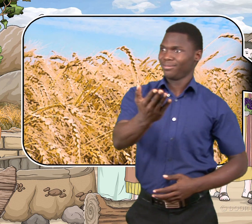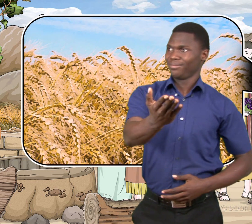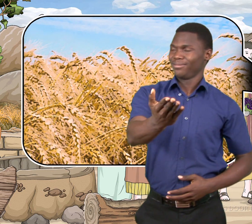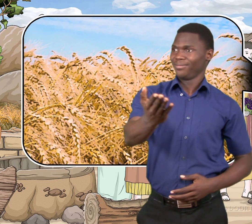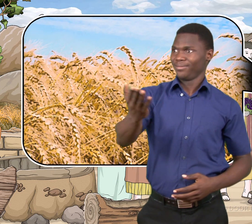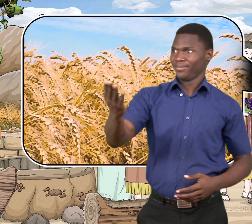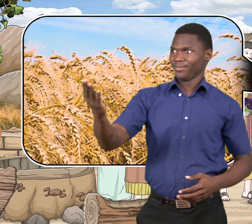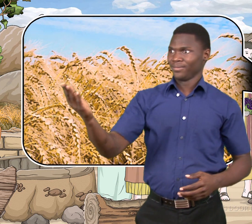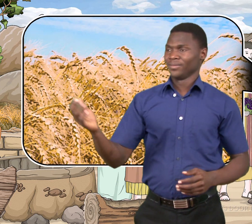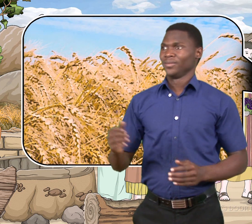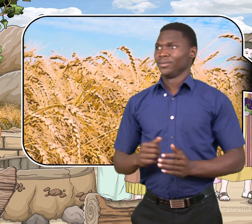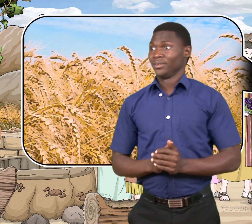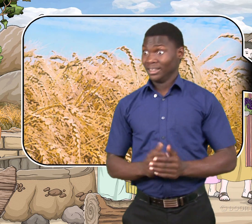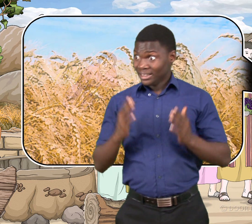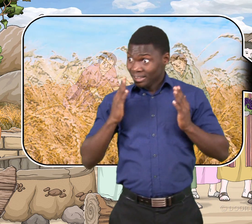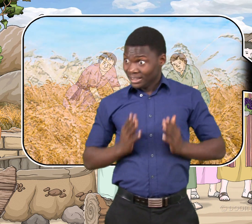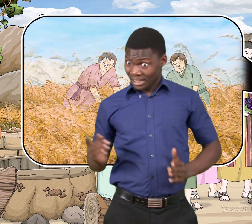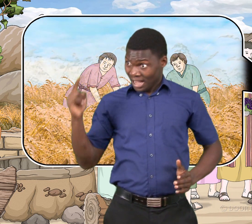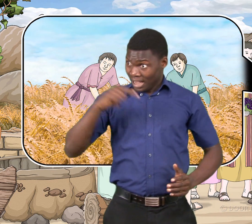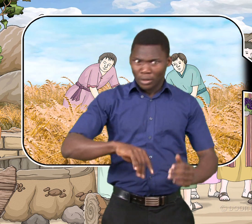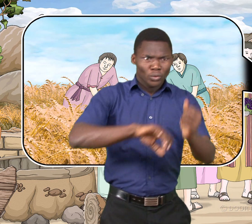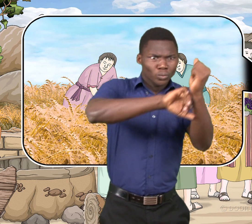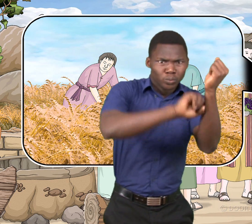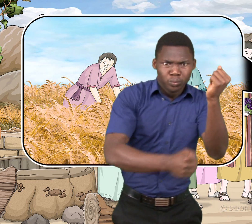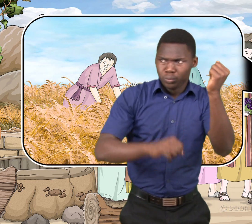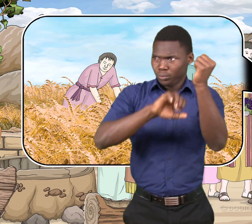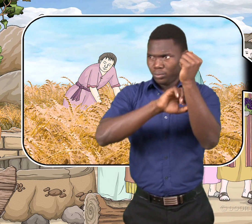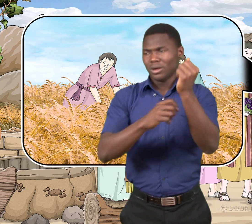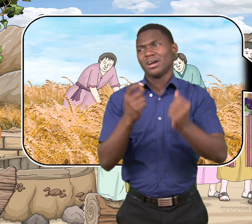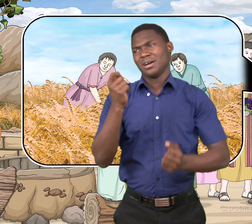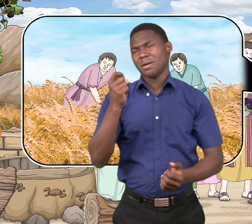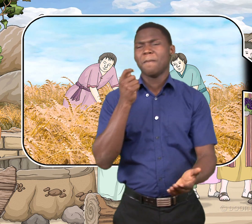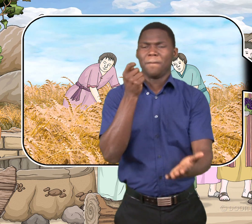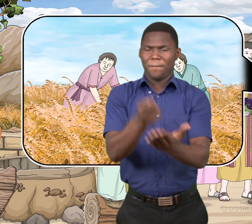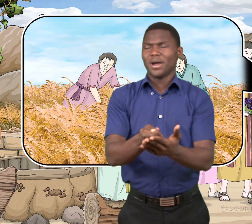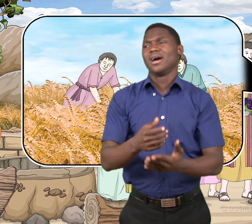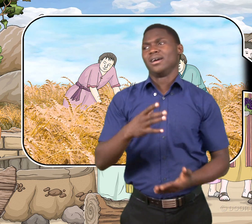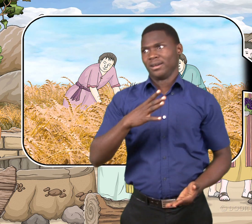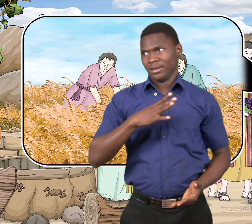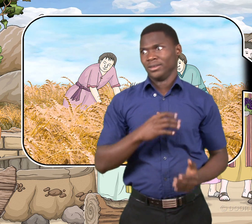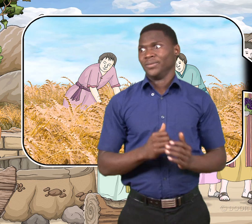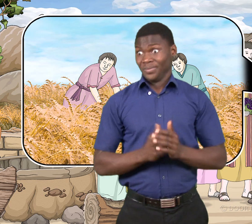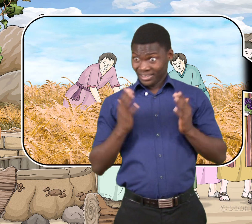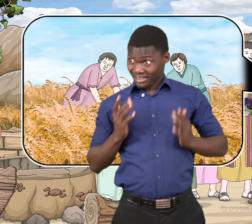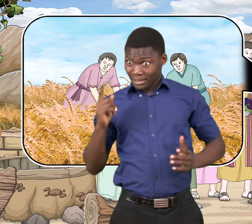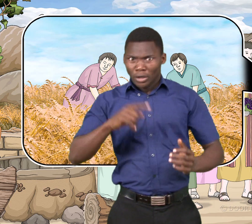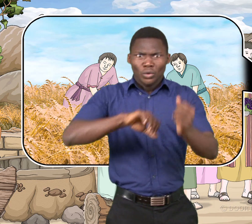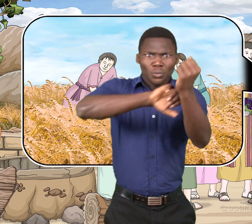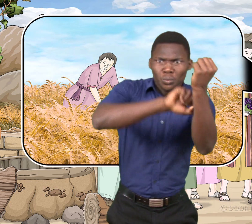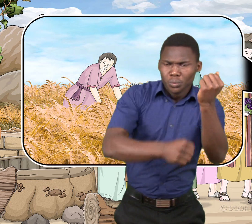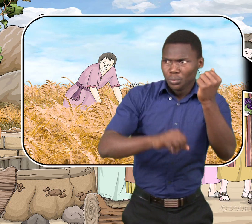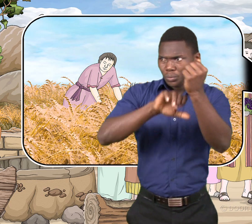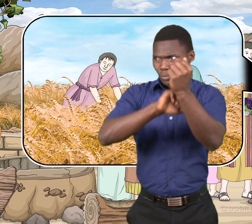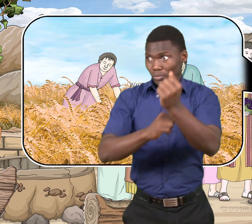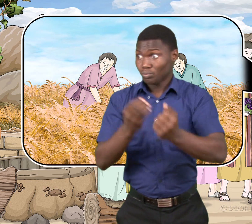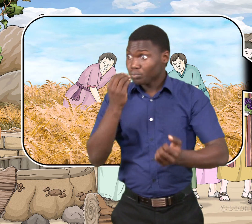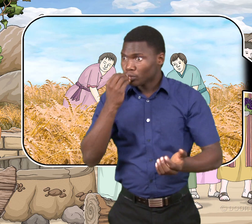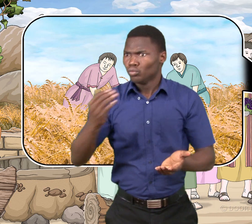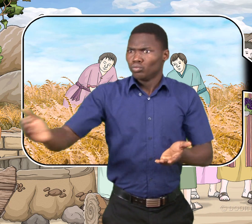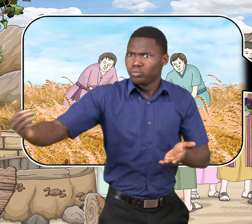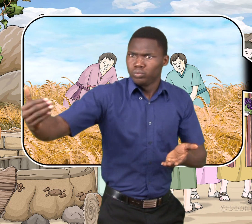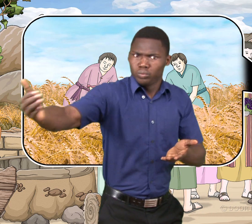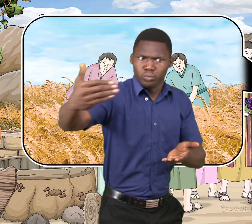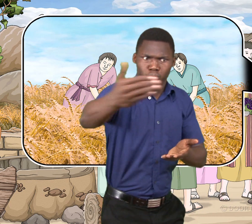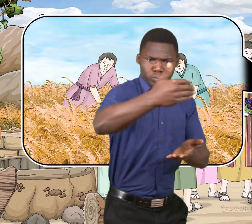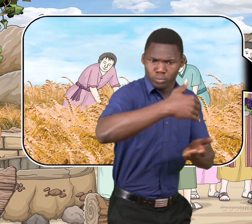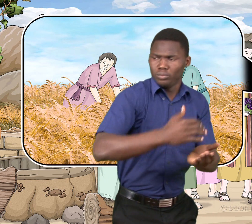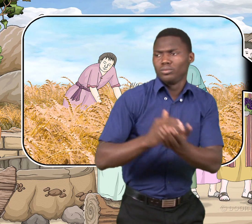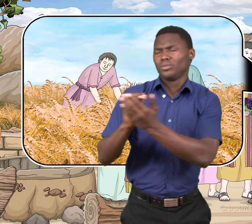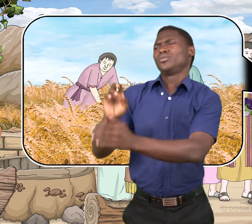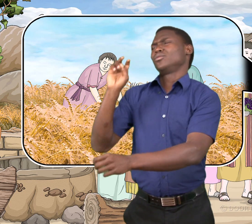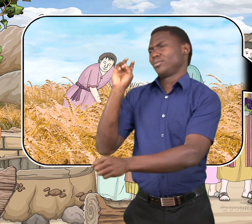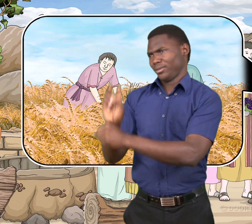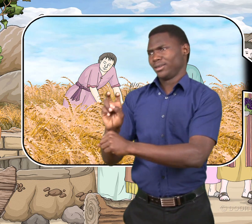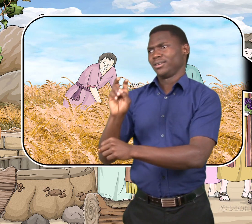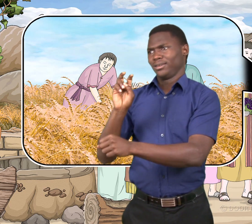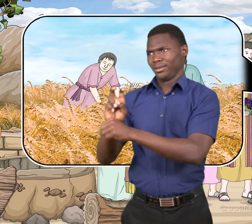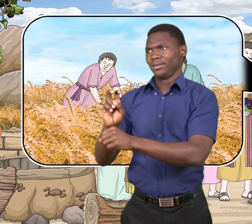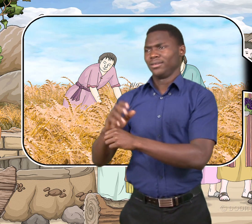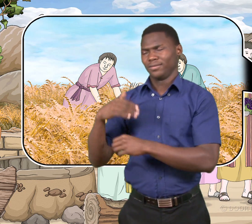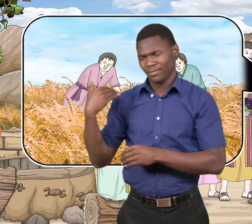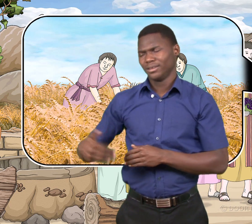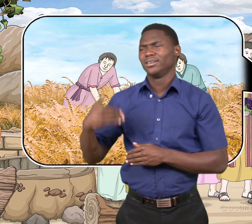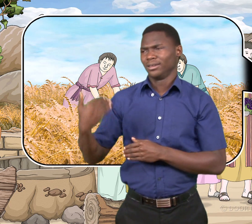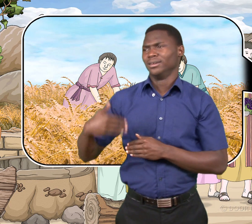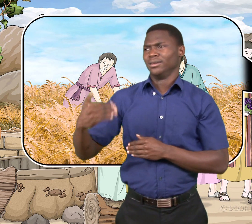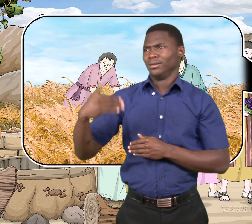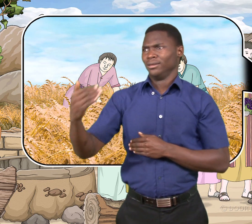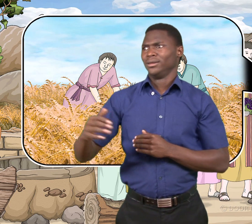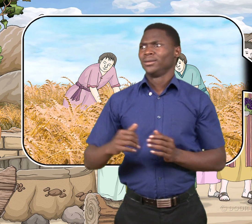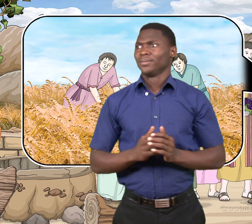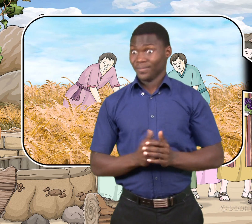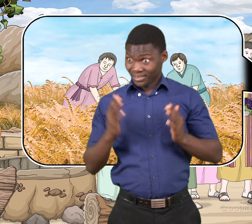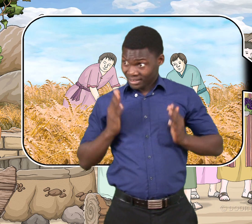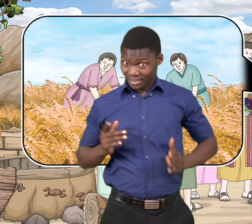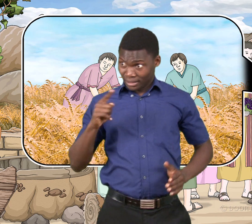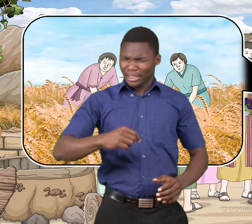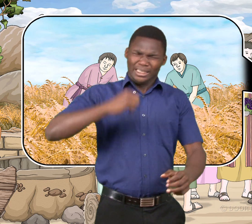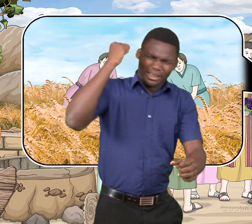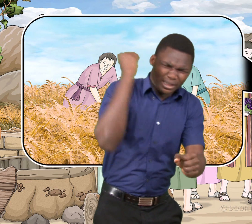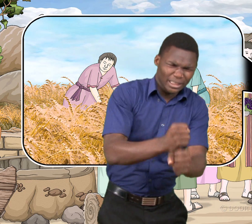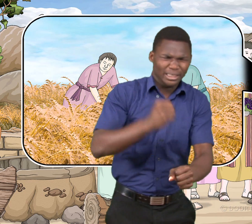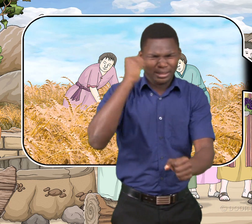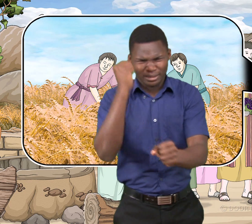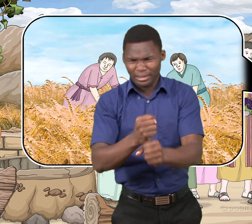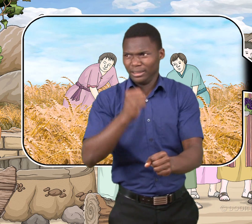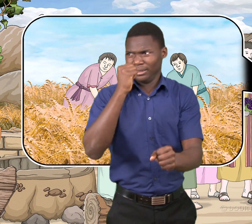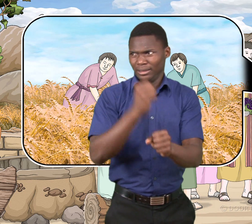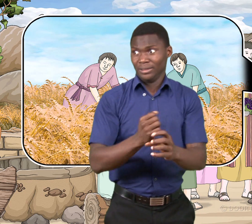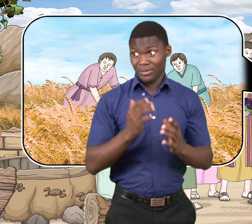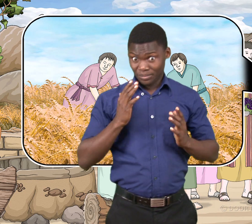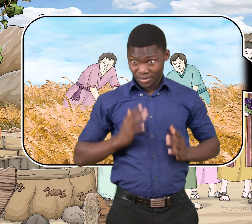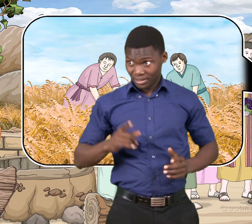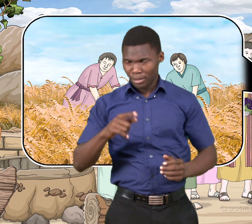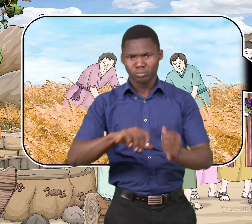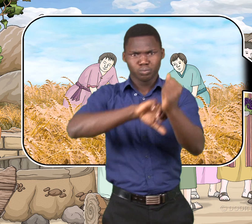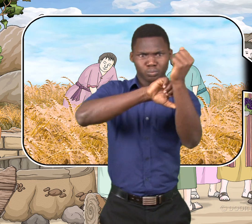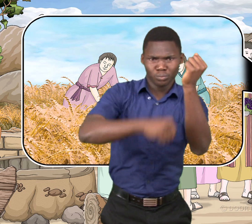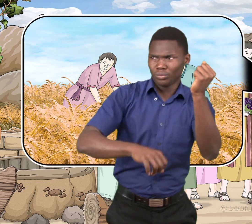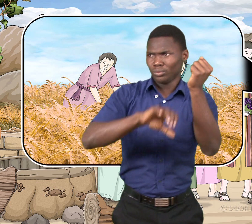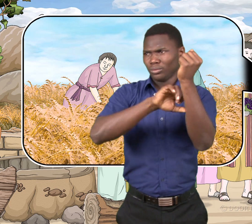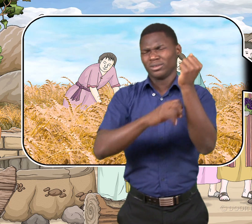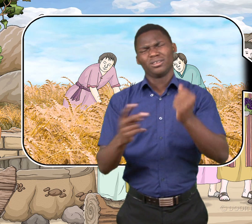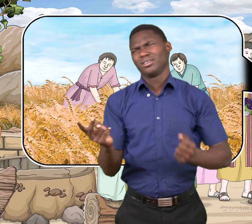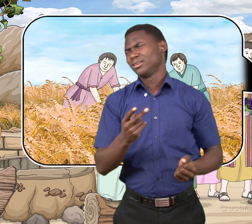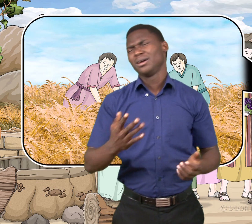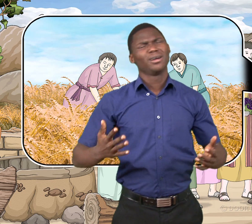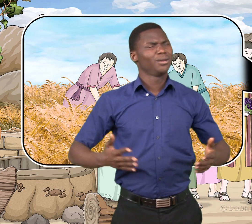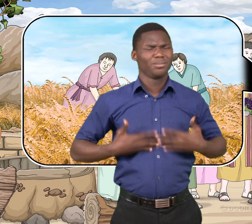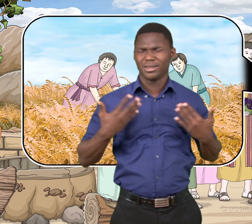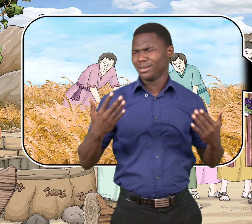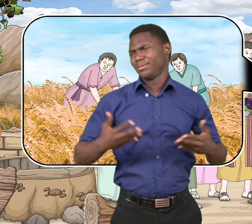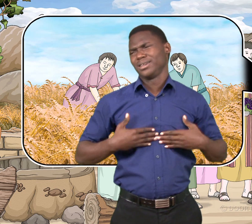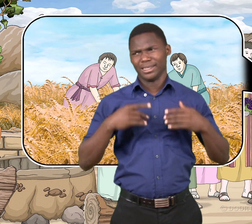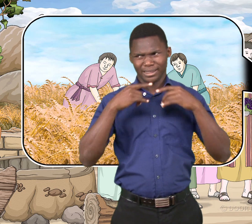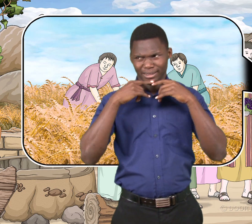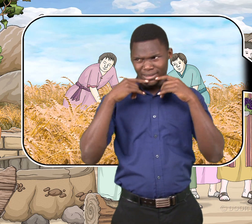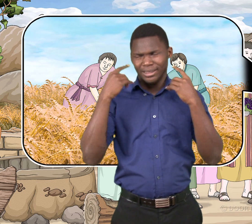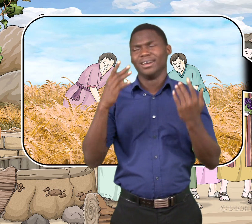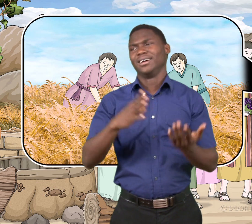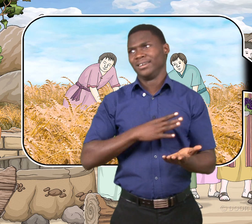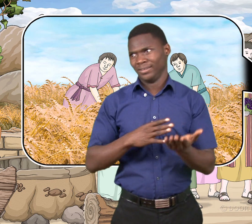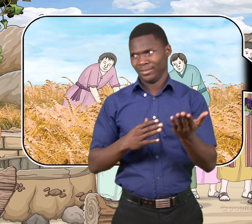Already the reaper draws his wages and gathers a crop for eternal life, so that the sower and the reaper may rejoice together.